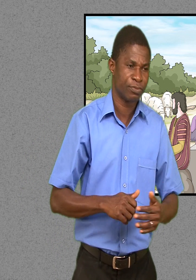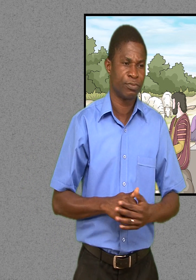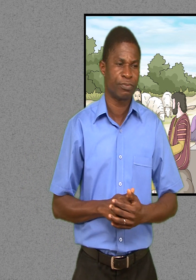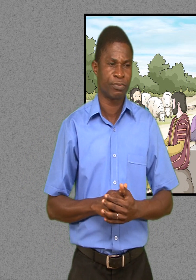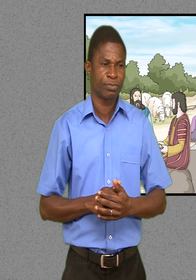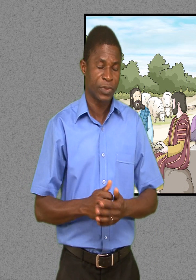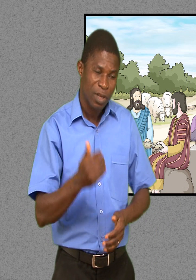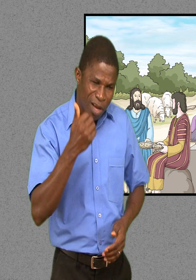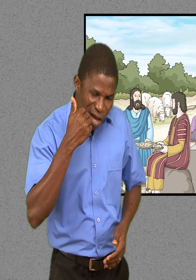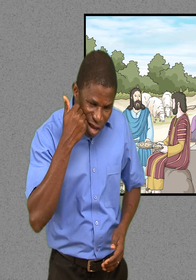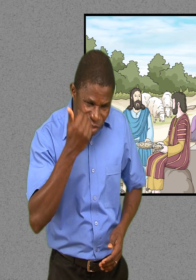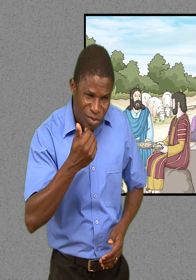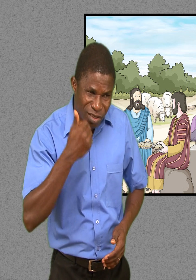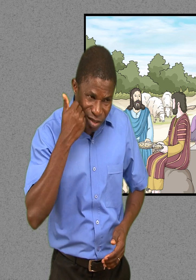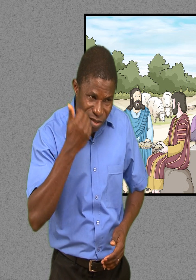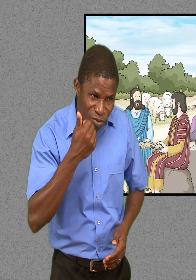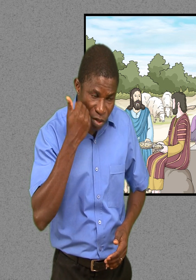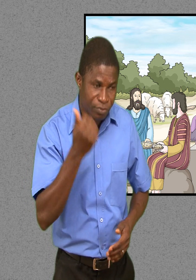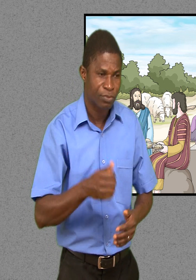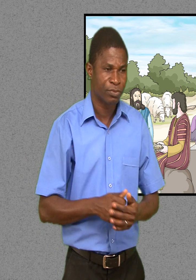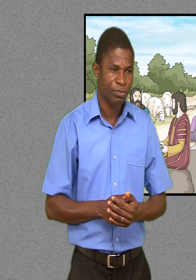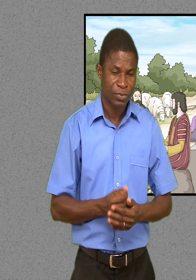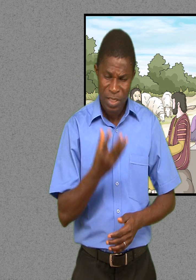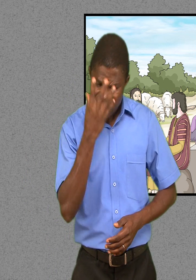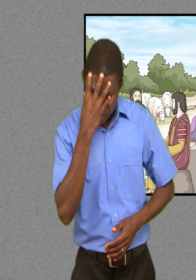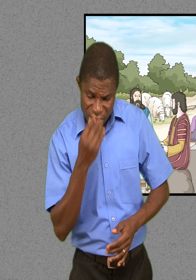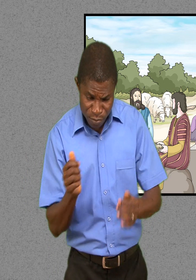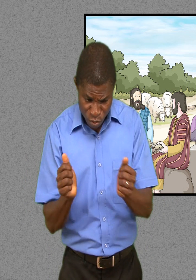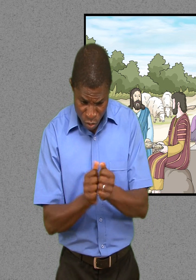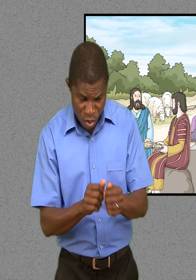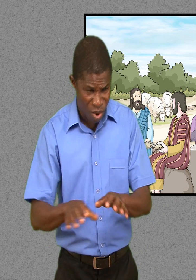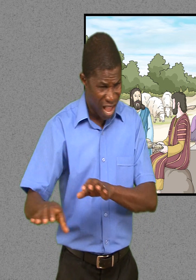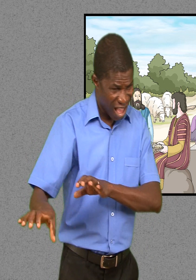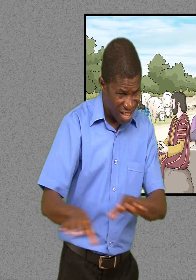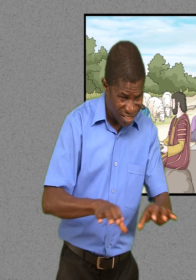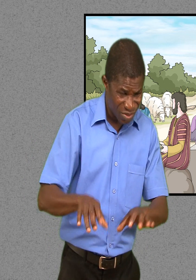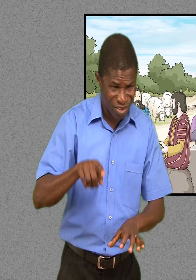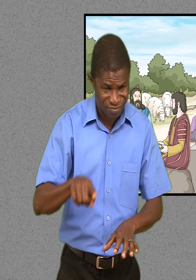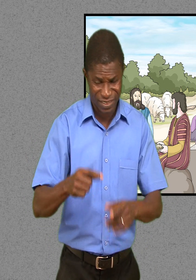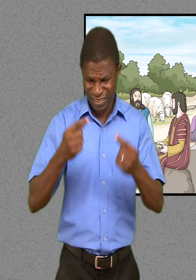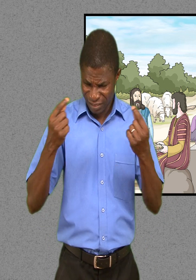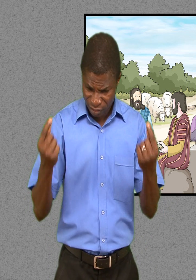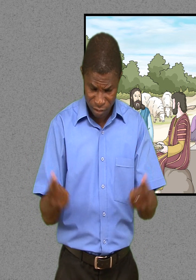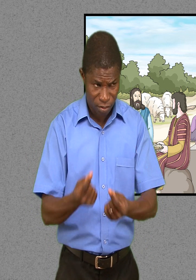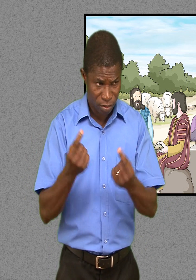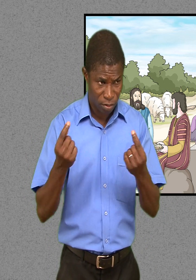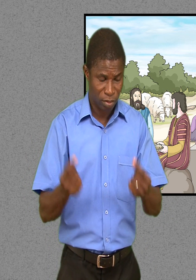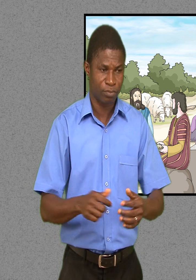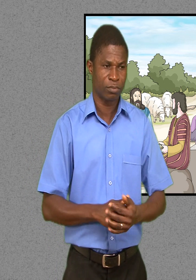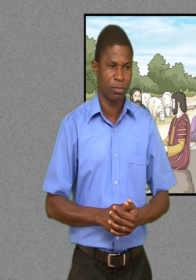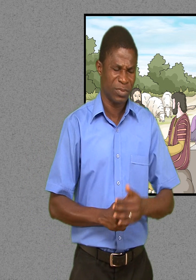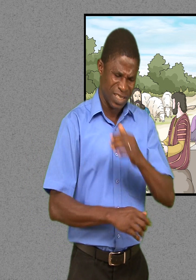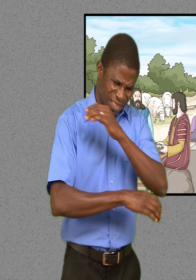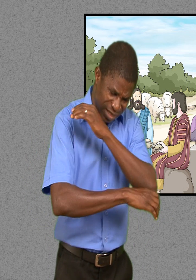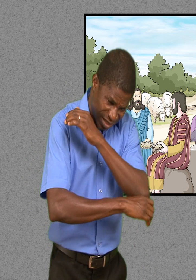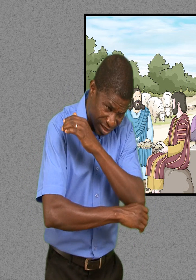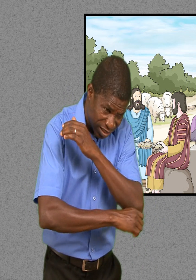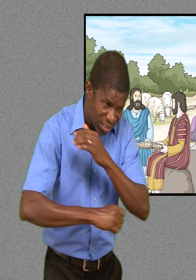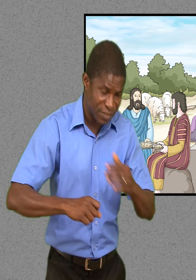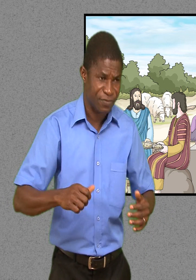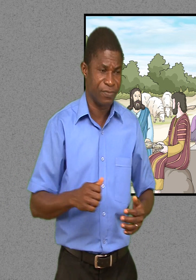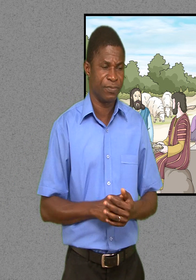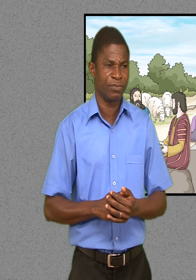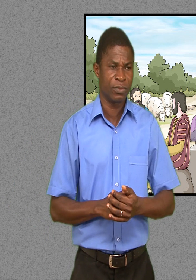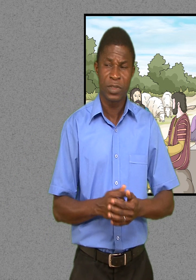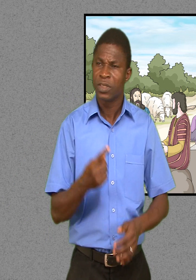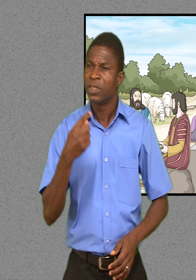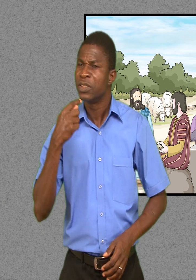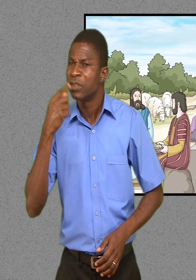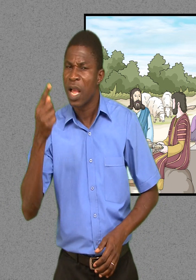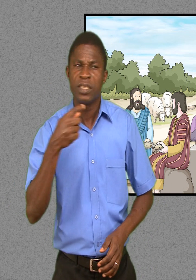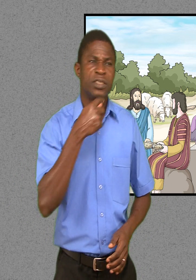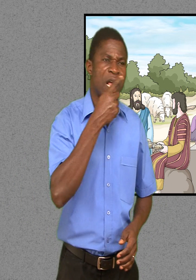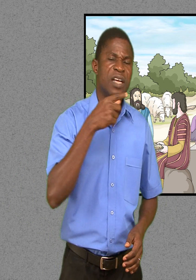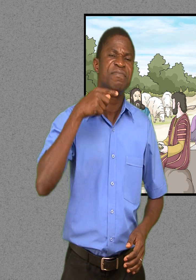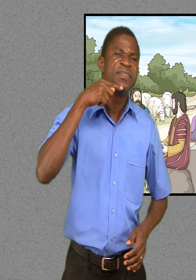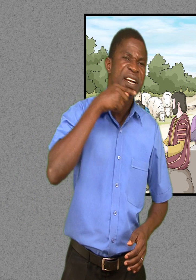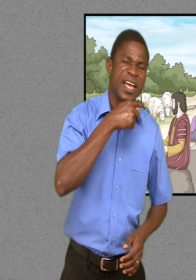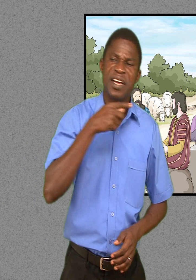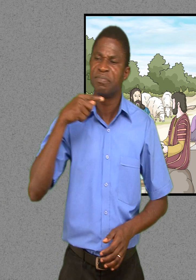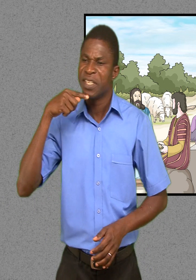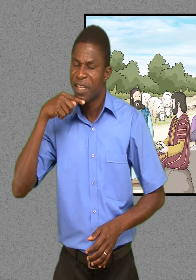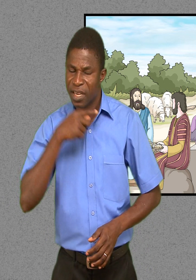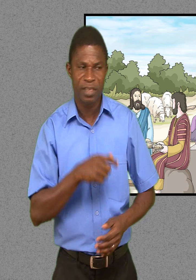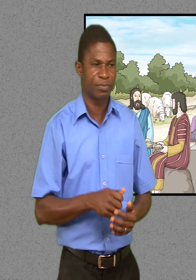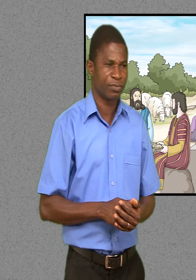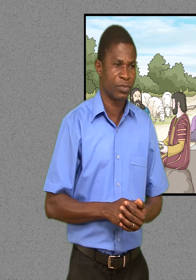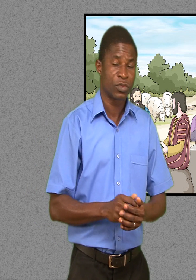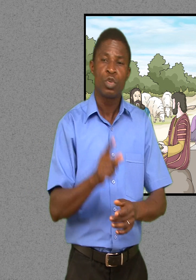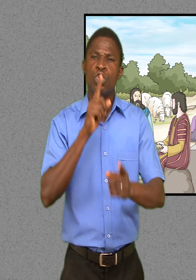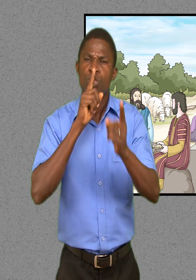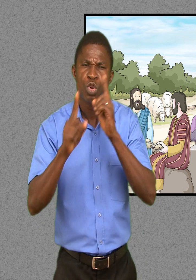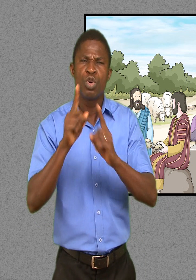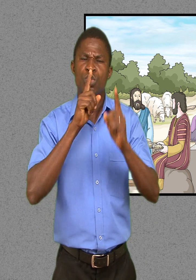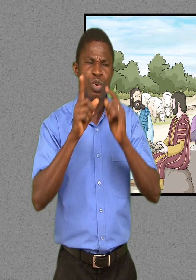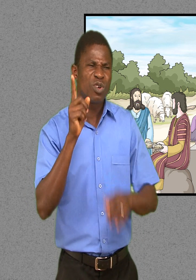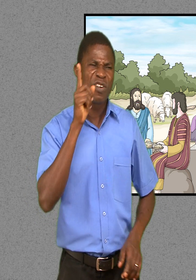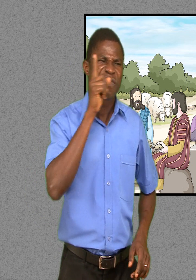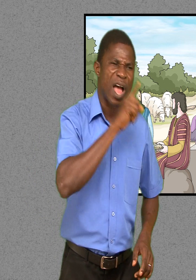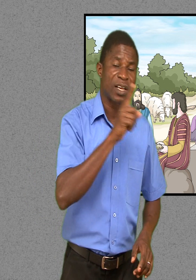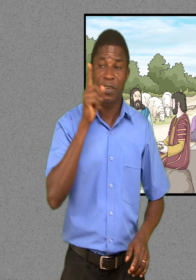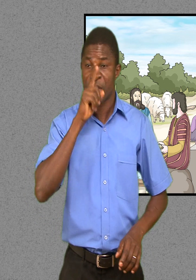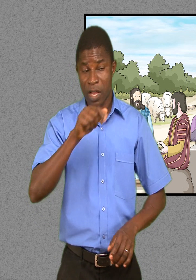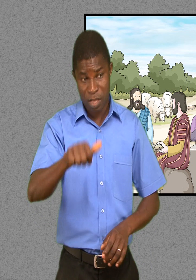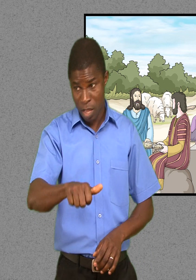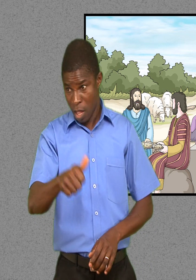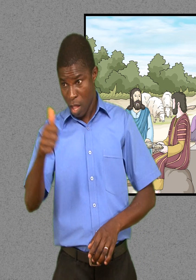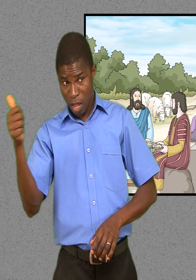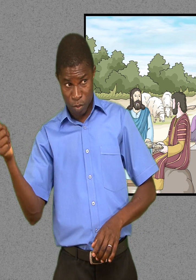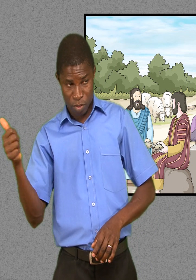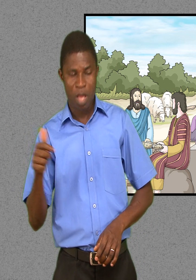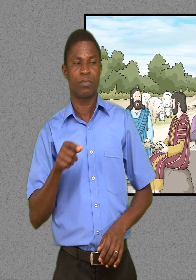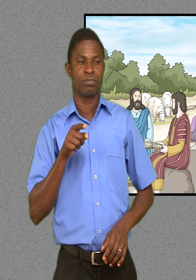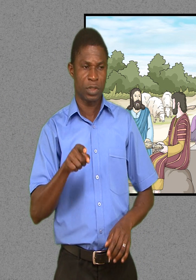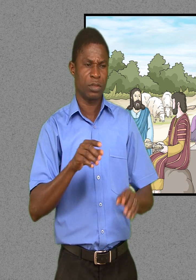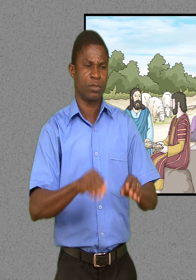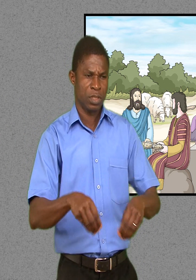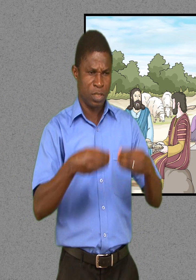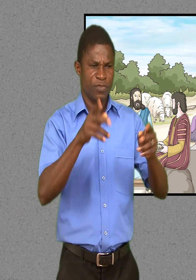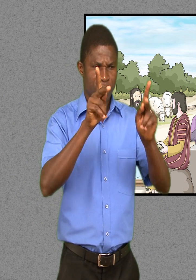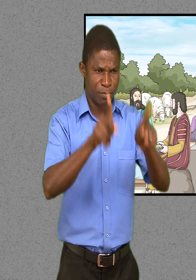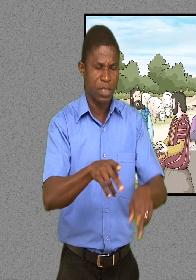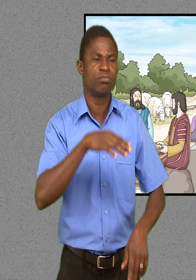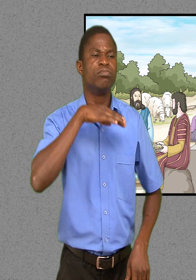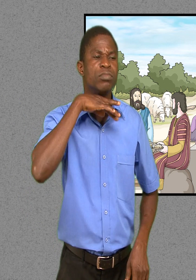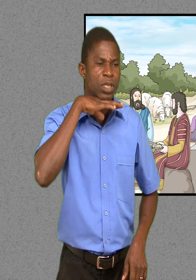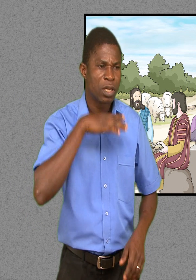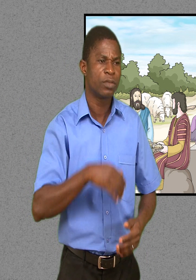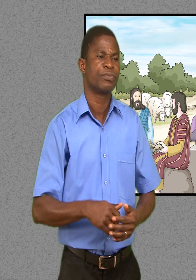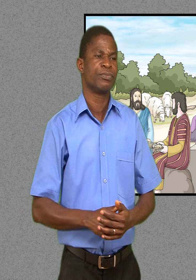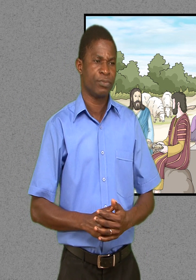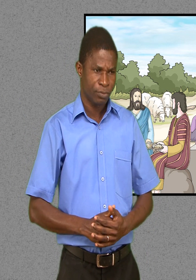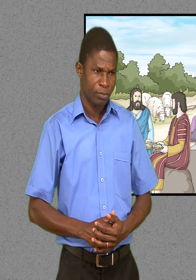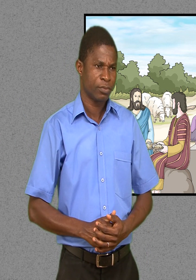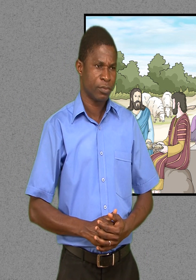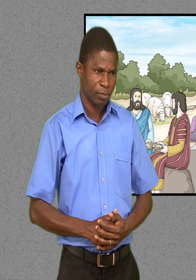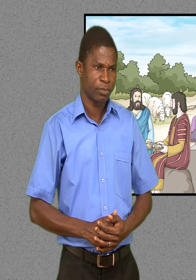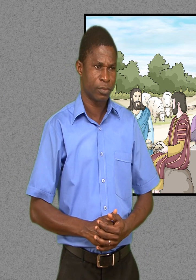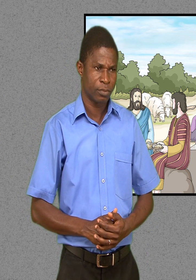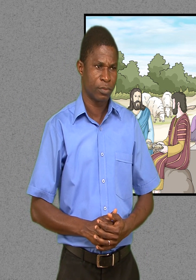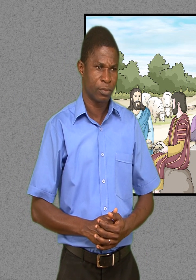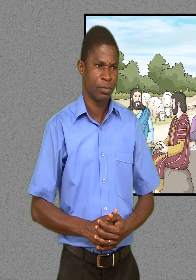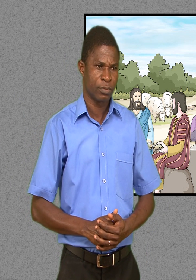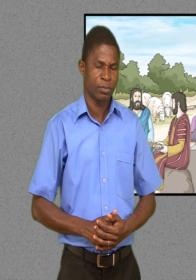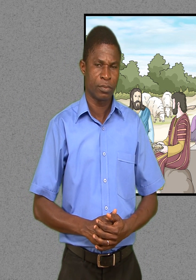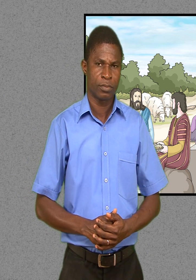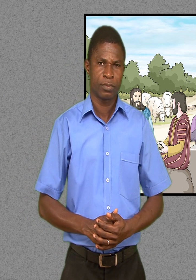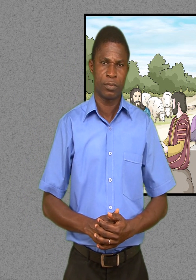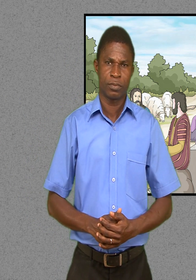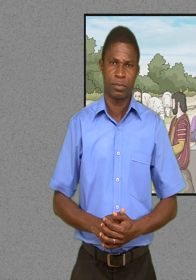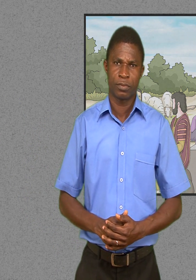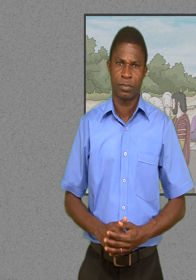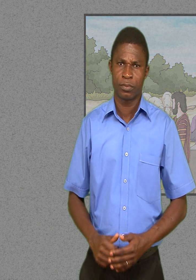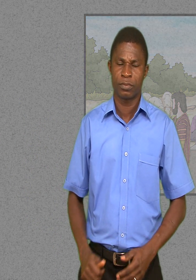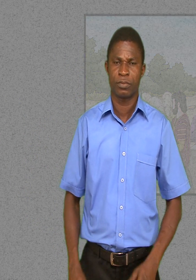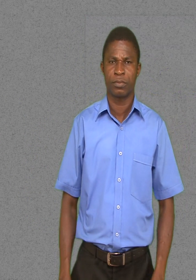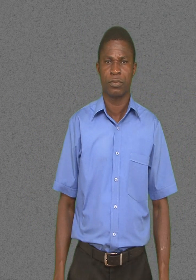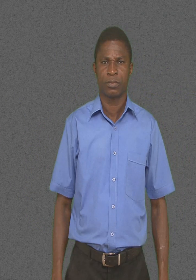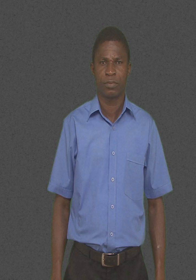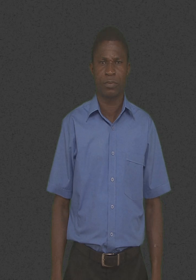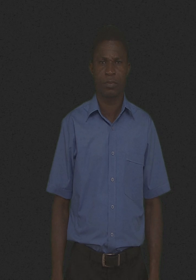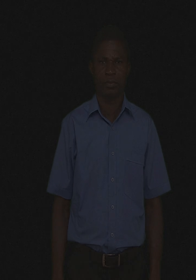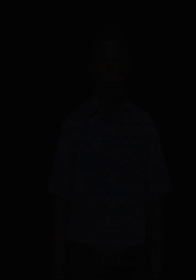These are what defile a man, but eating with unwashed hands does not defile him.”